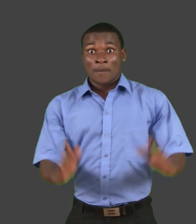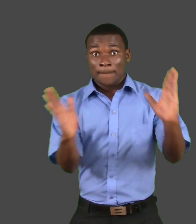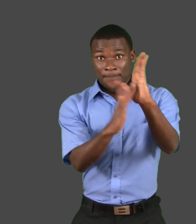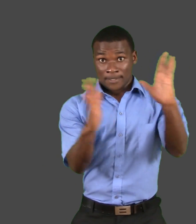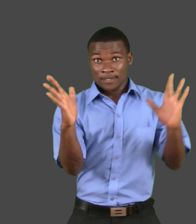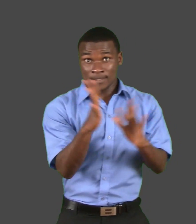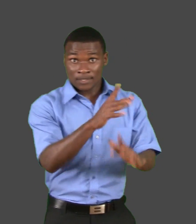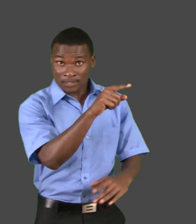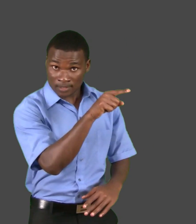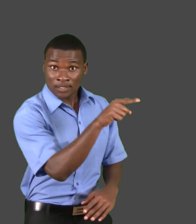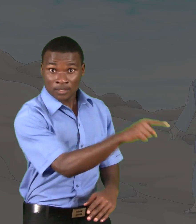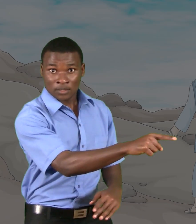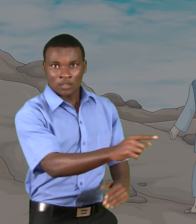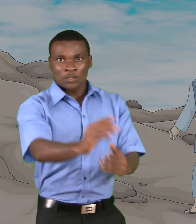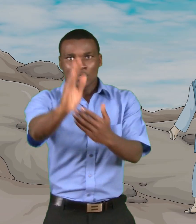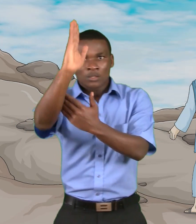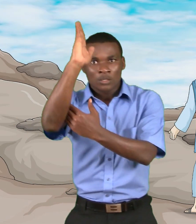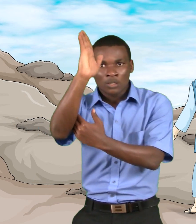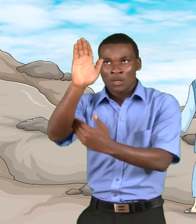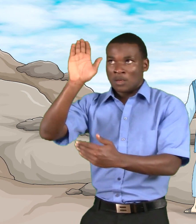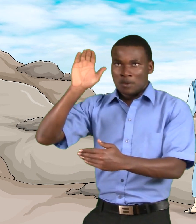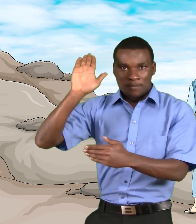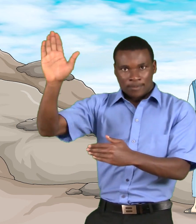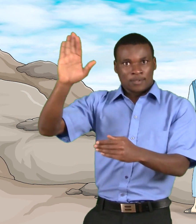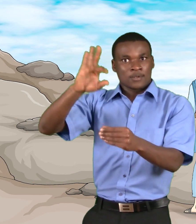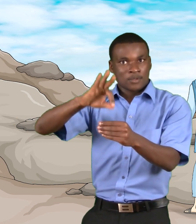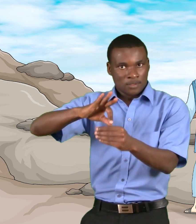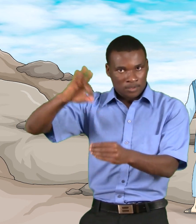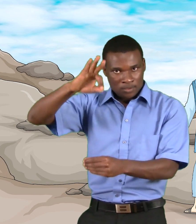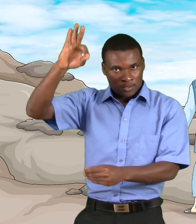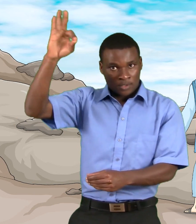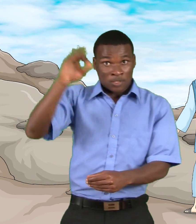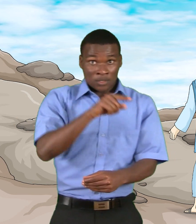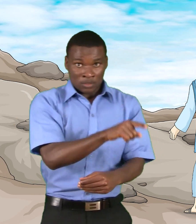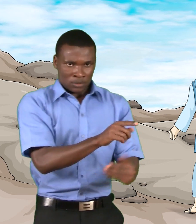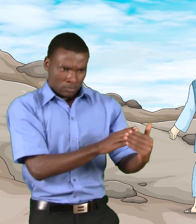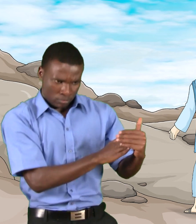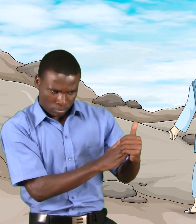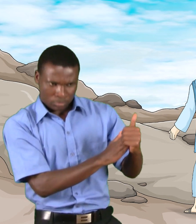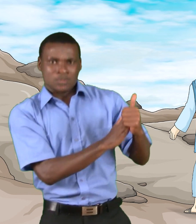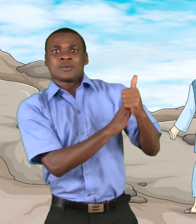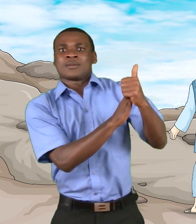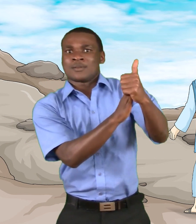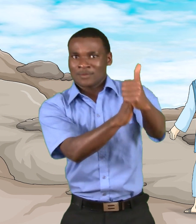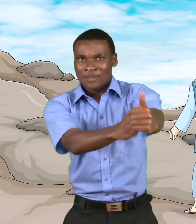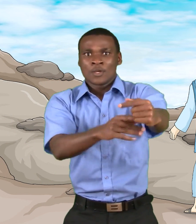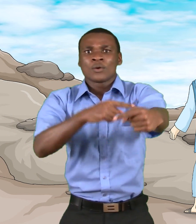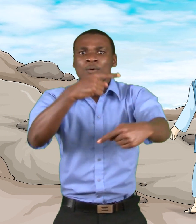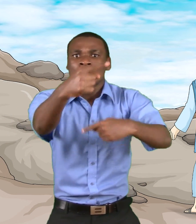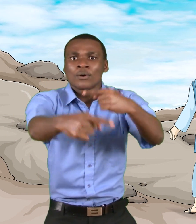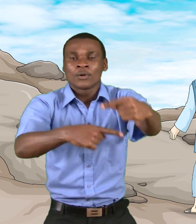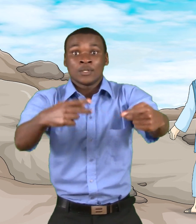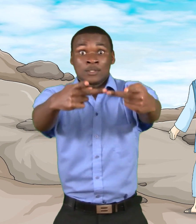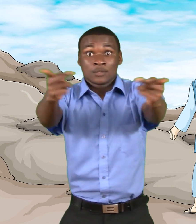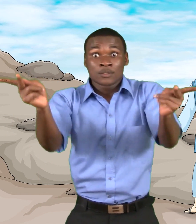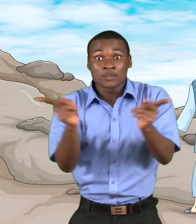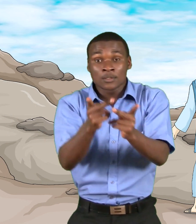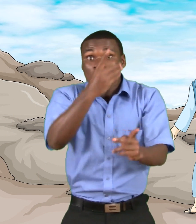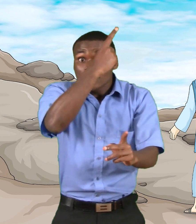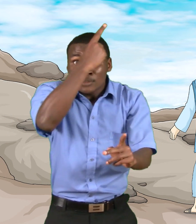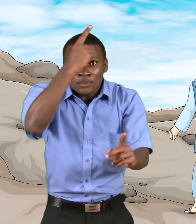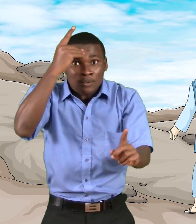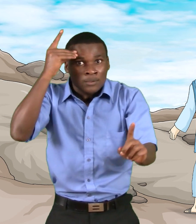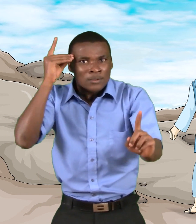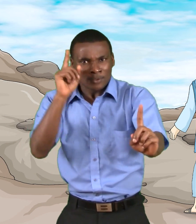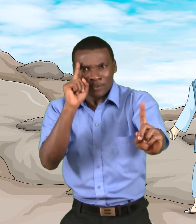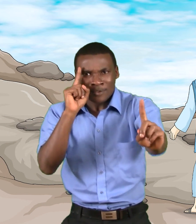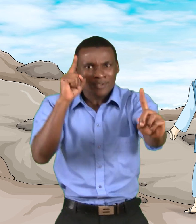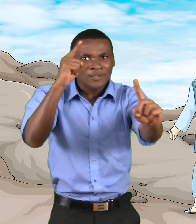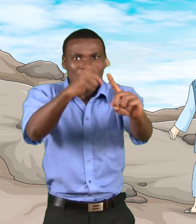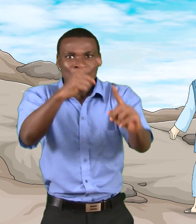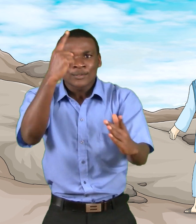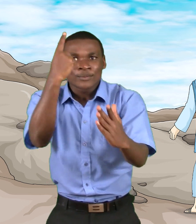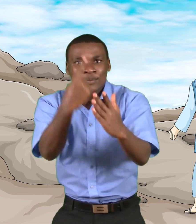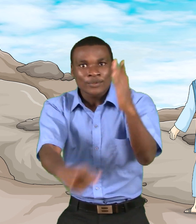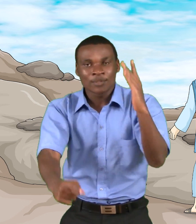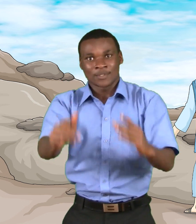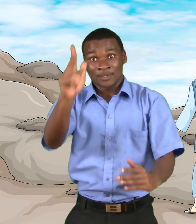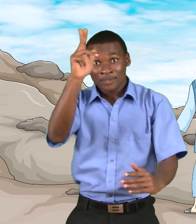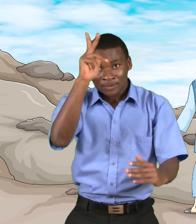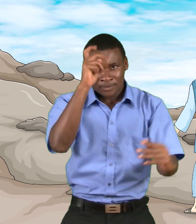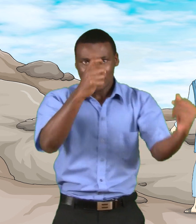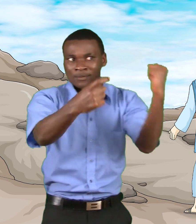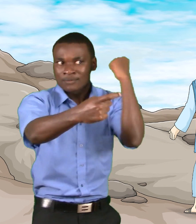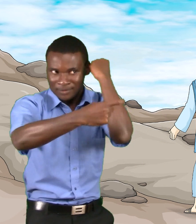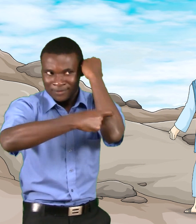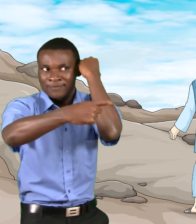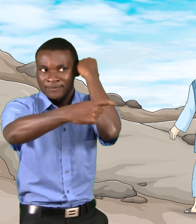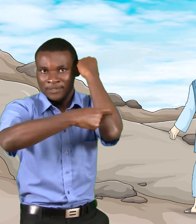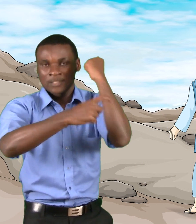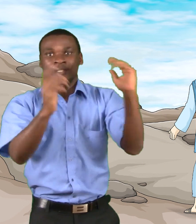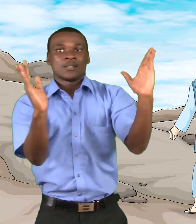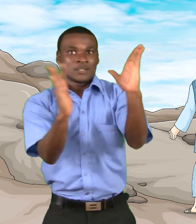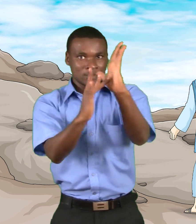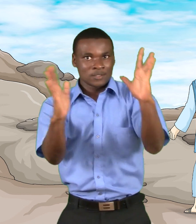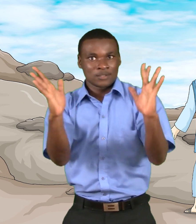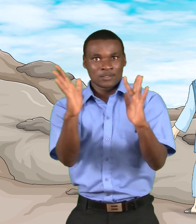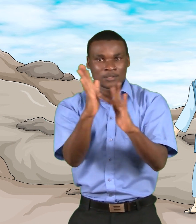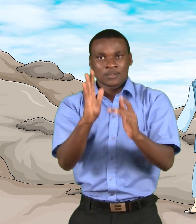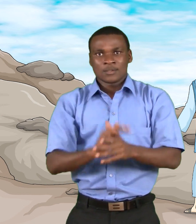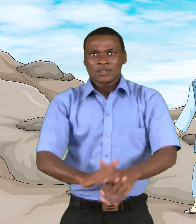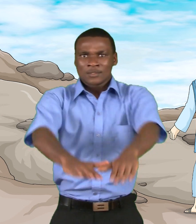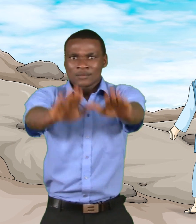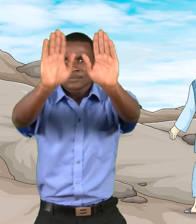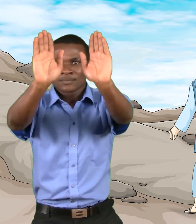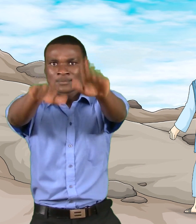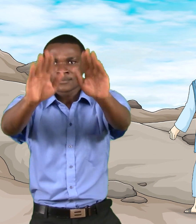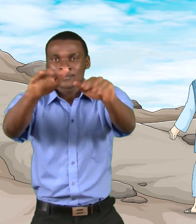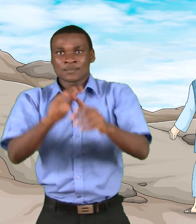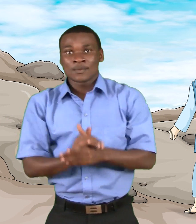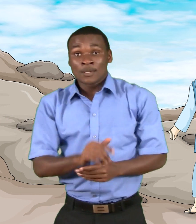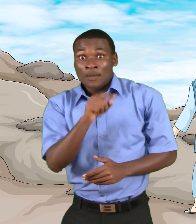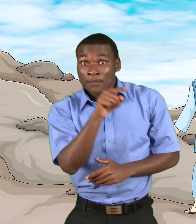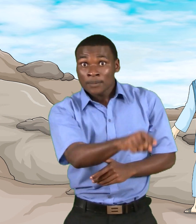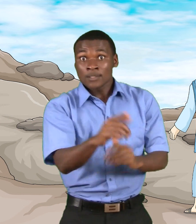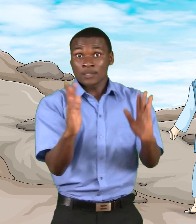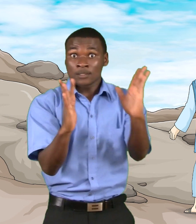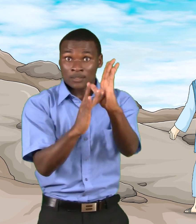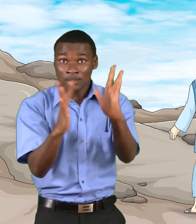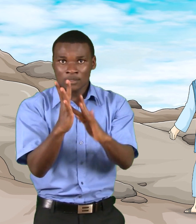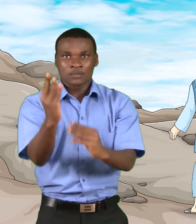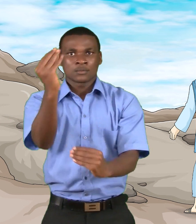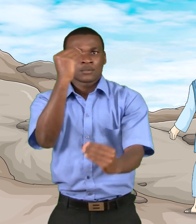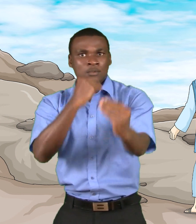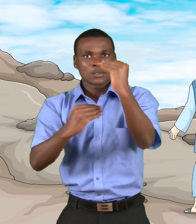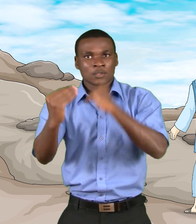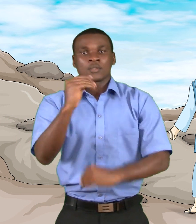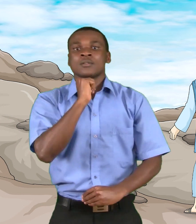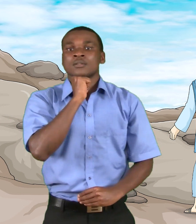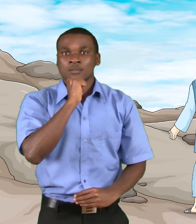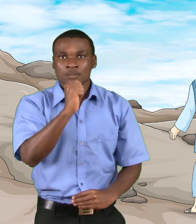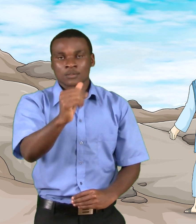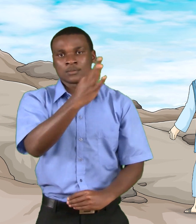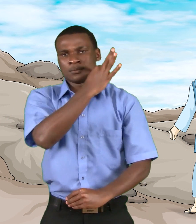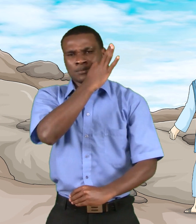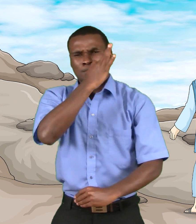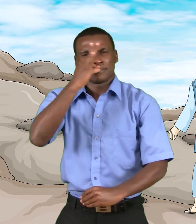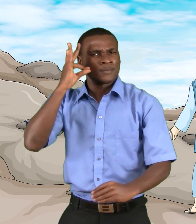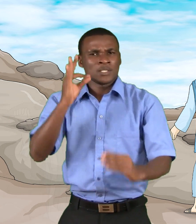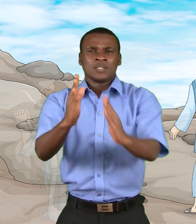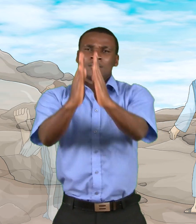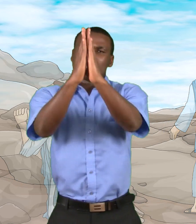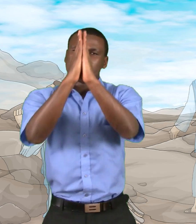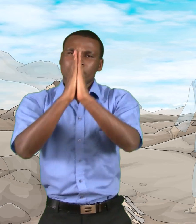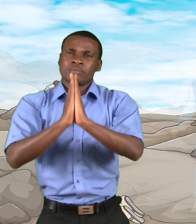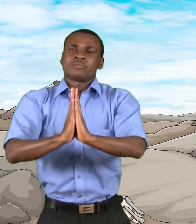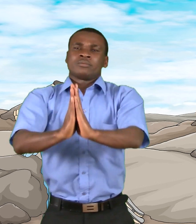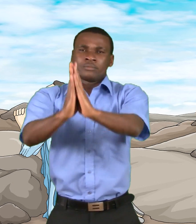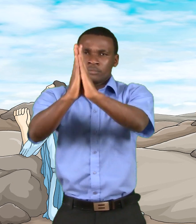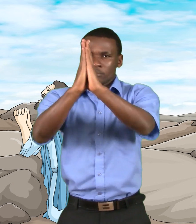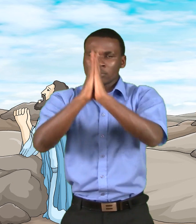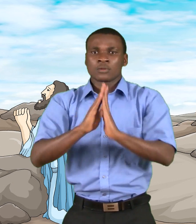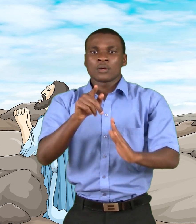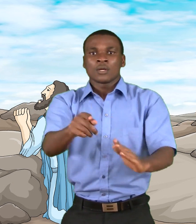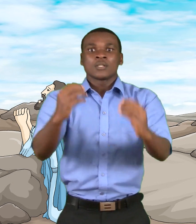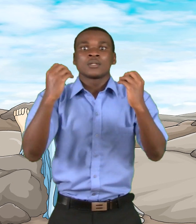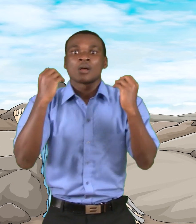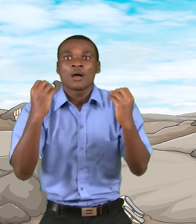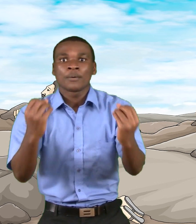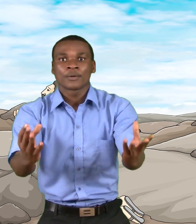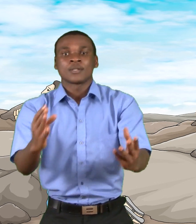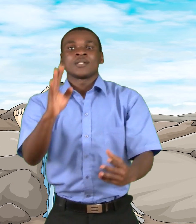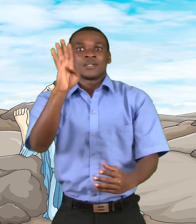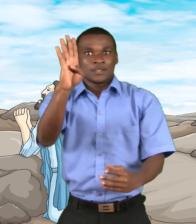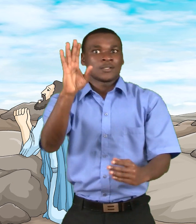Then Jesus was led by the Spirit into the wilderness to be tempted by the devil.